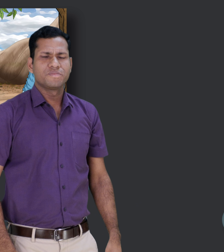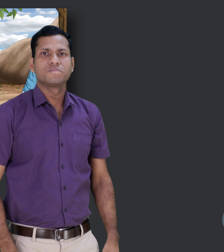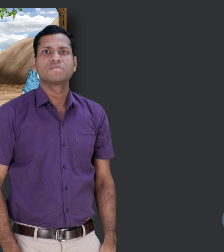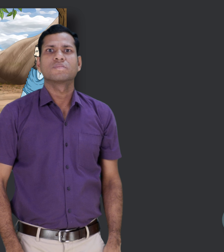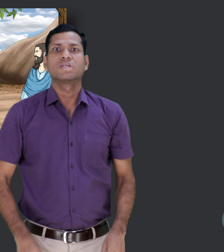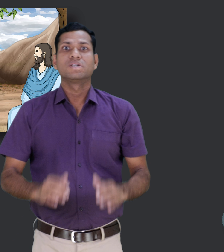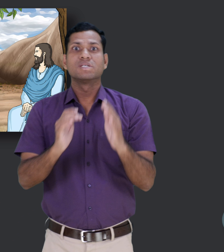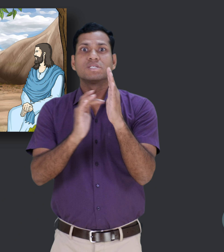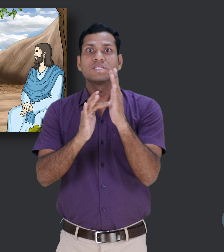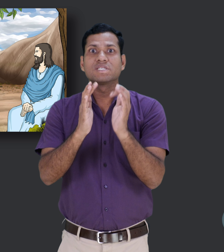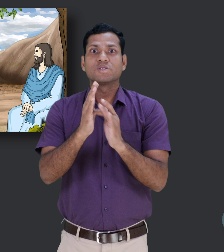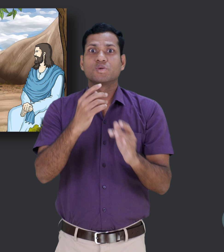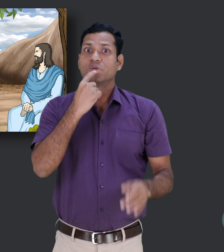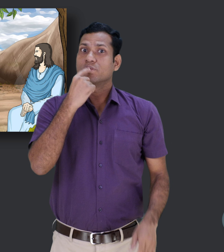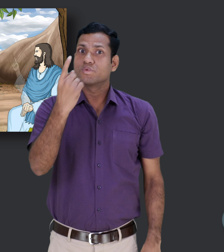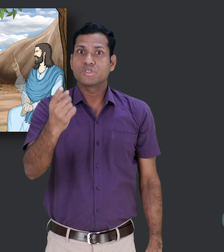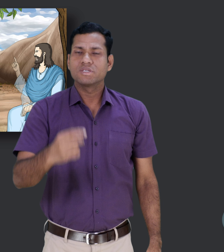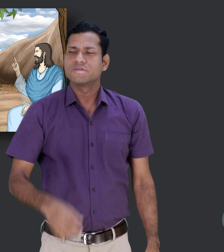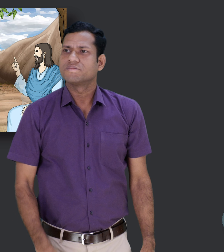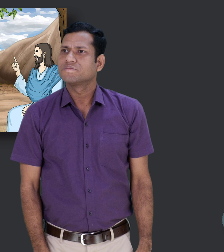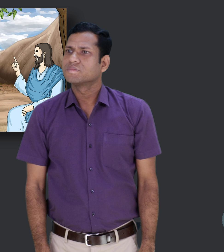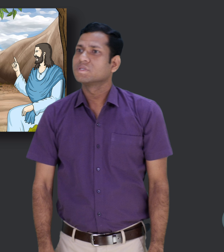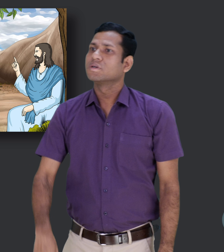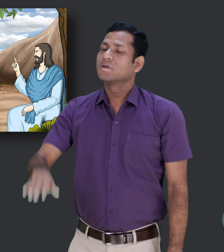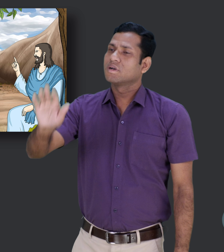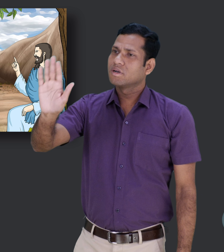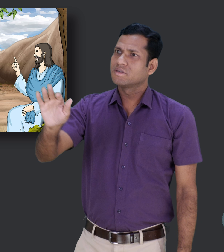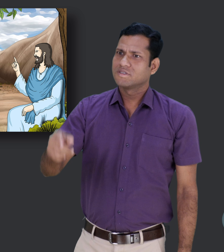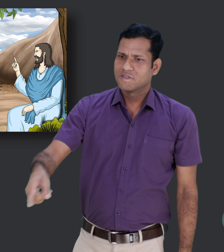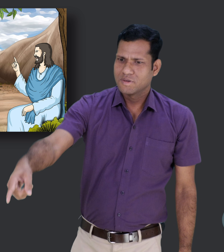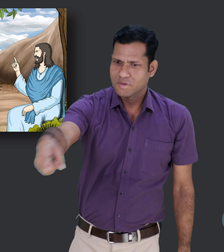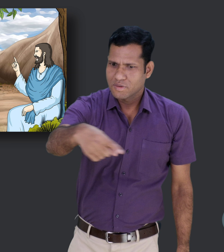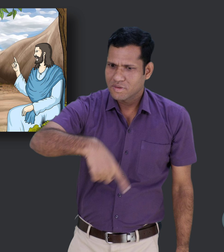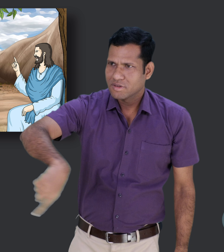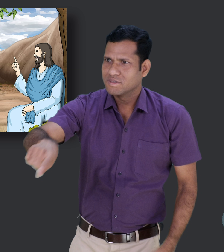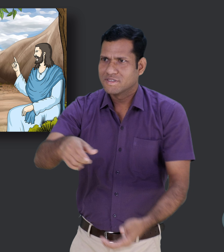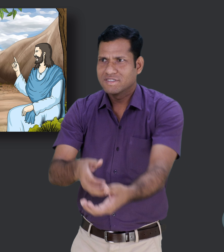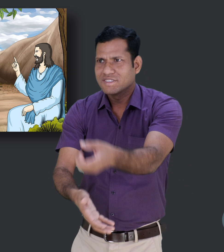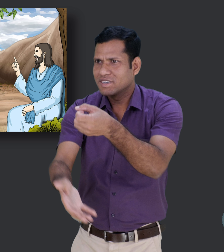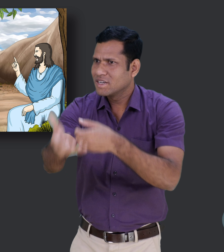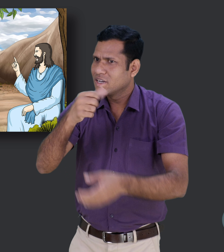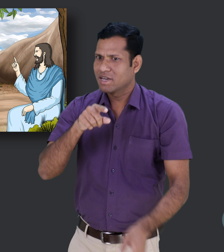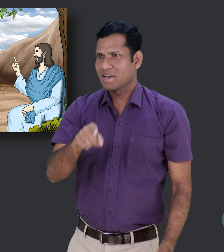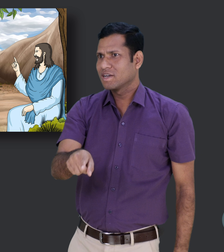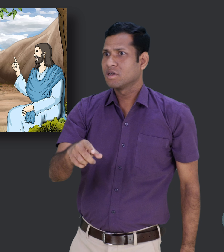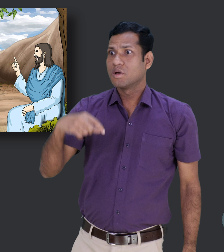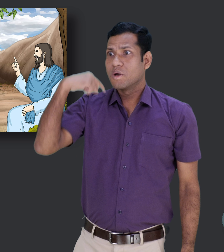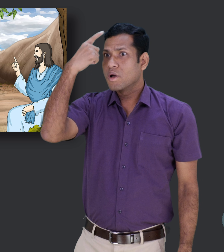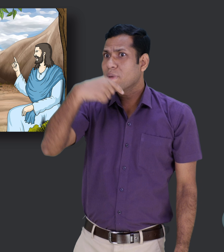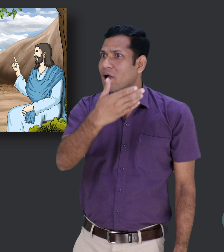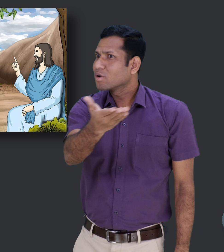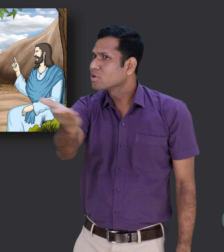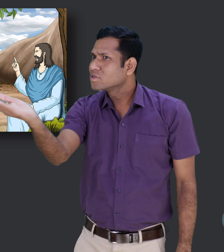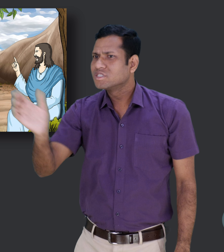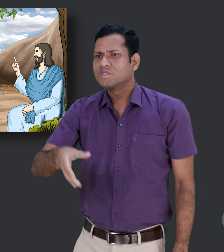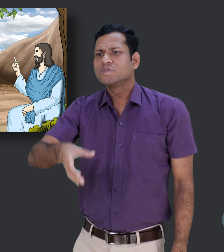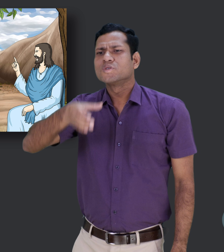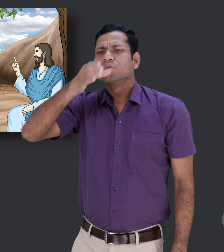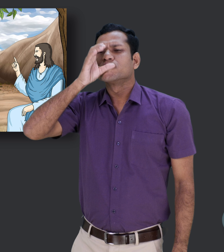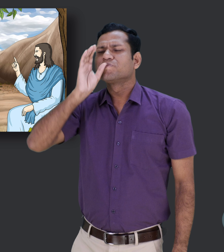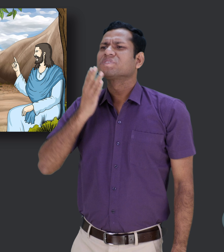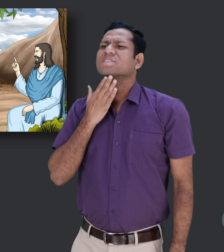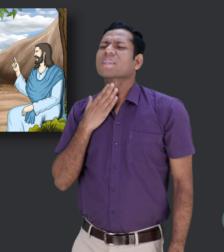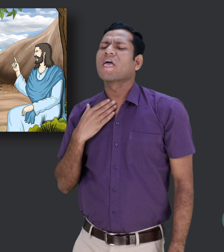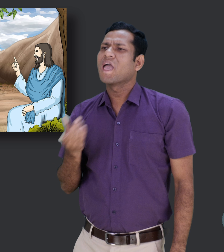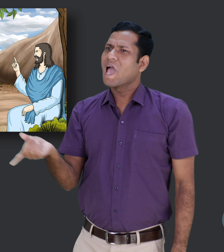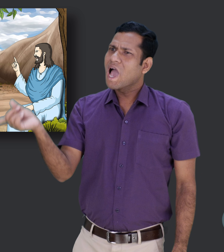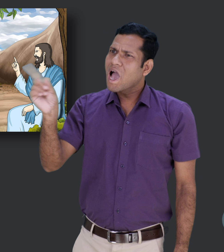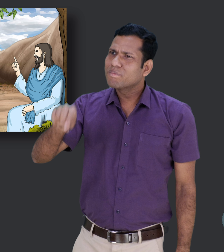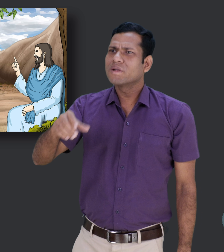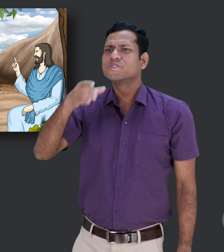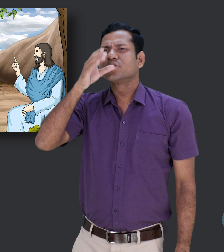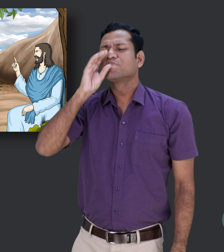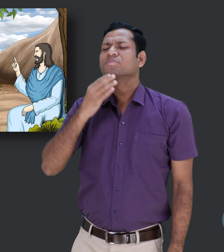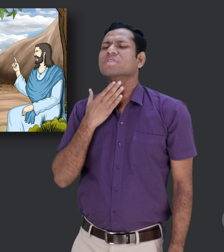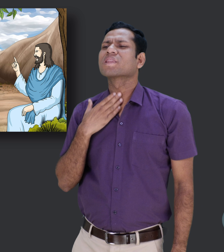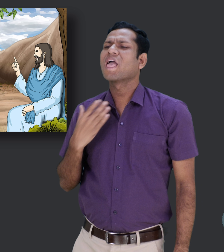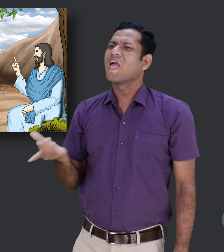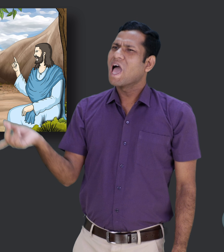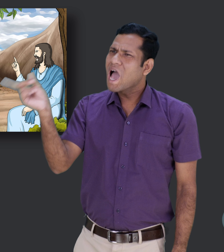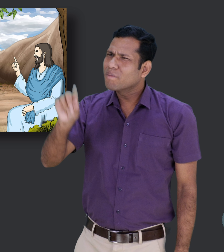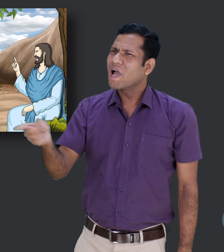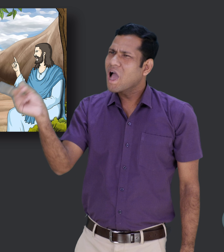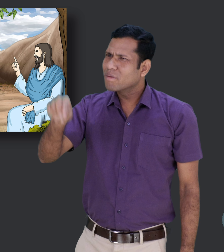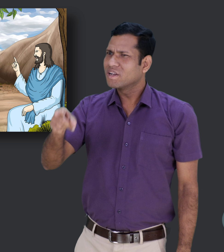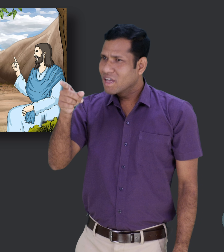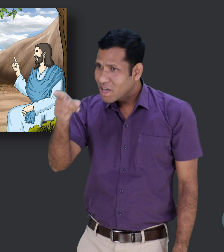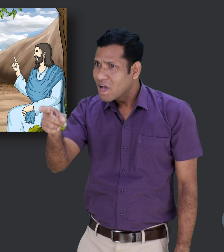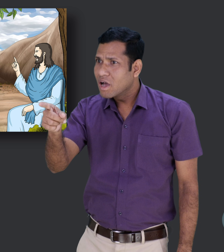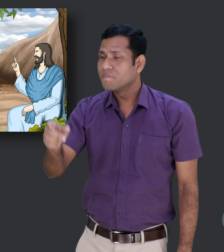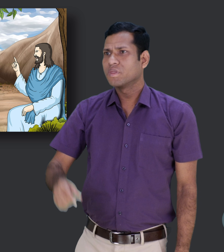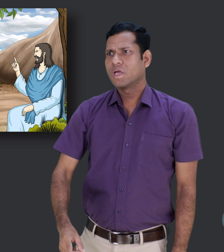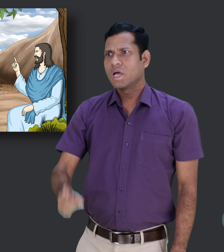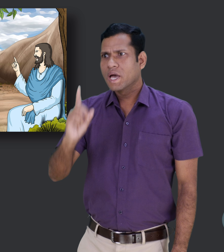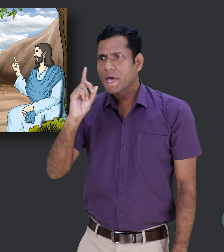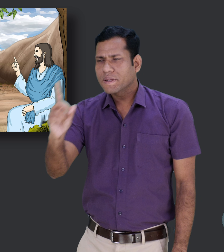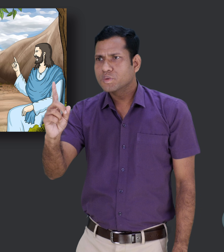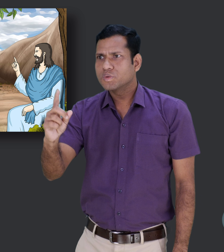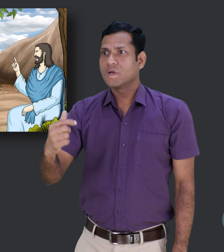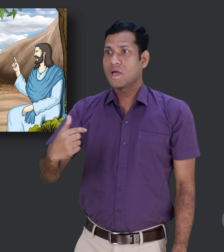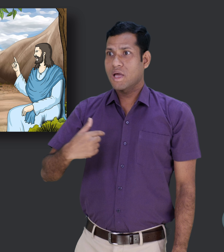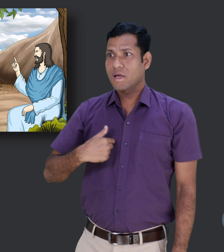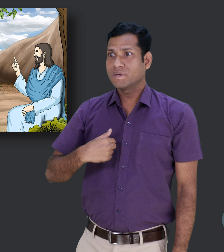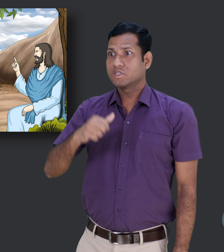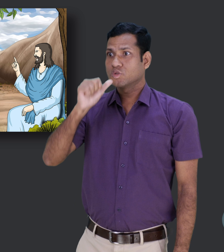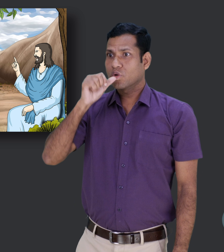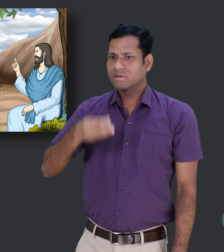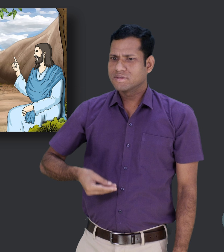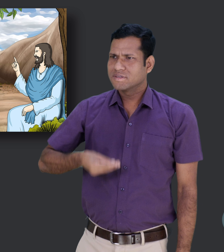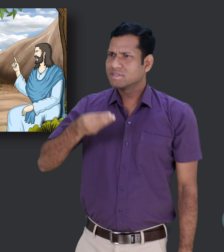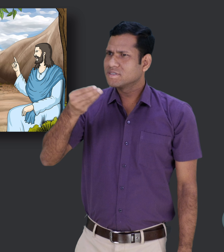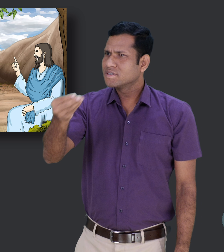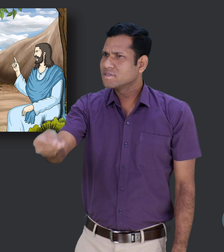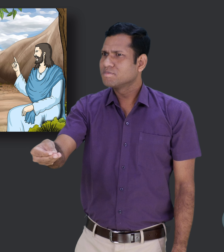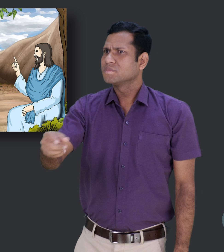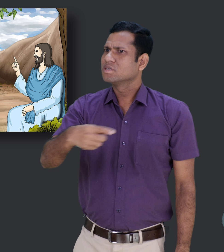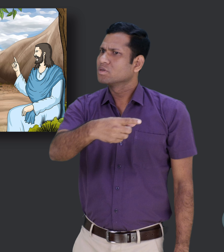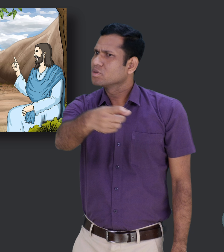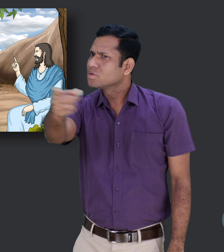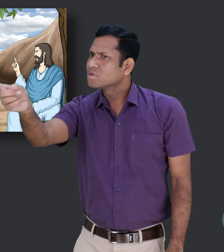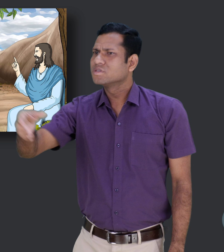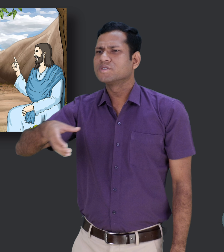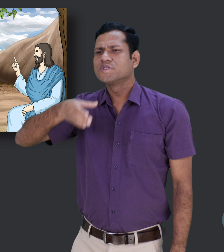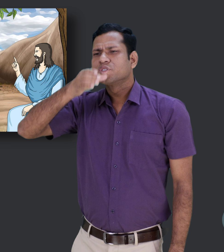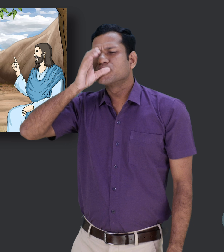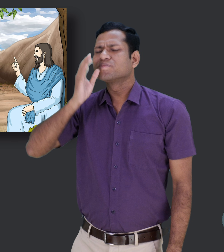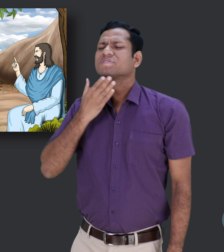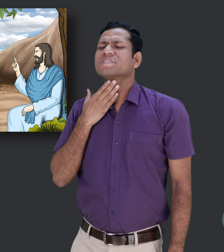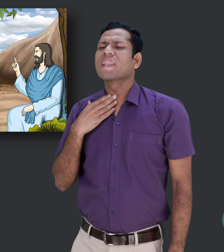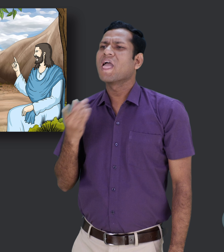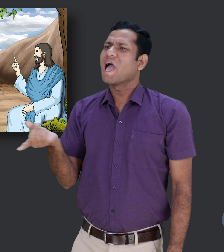Jesus said to her, “Everyone who drinks this water will be thirsty again.